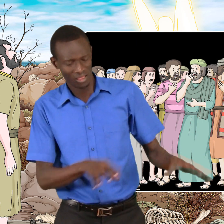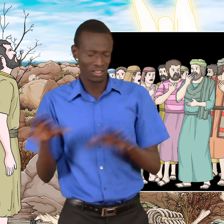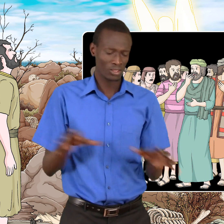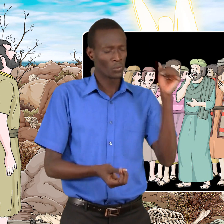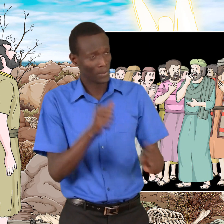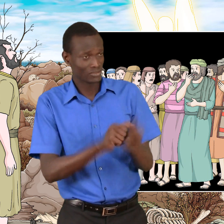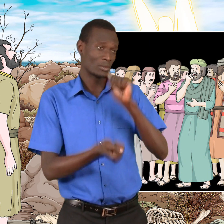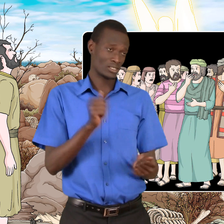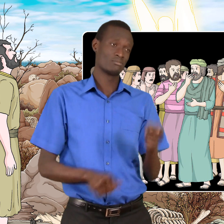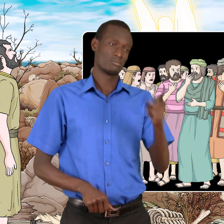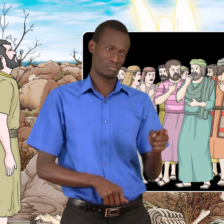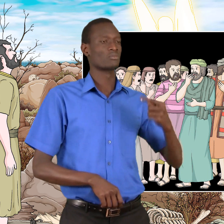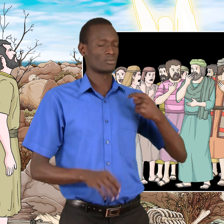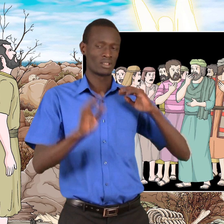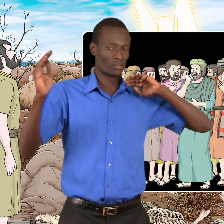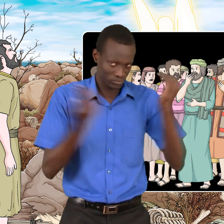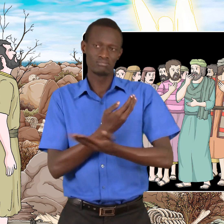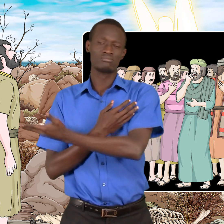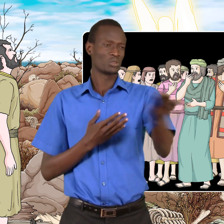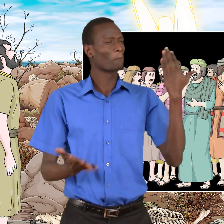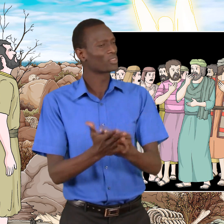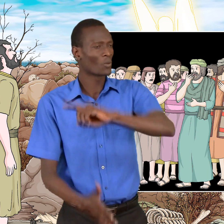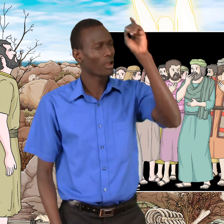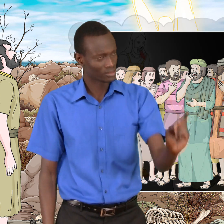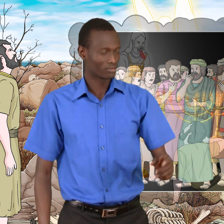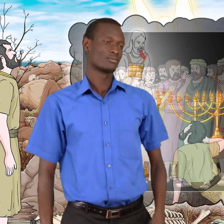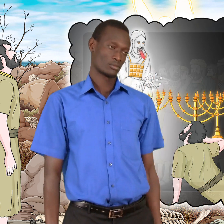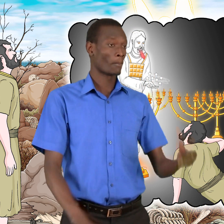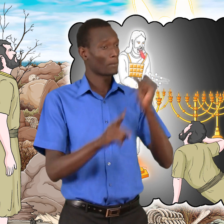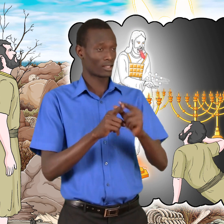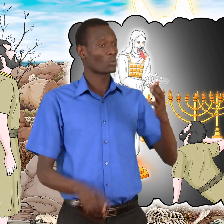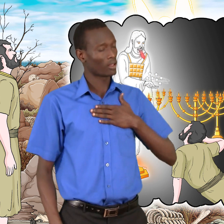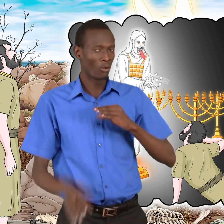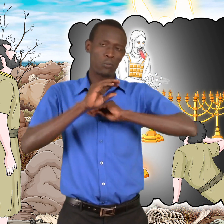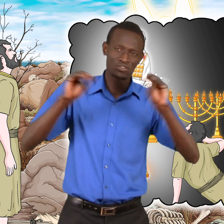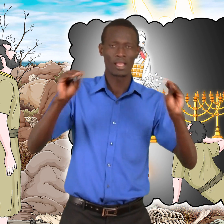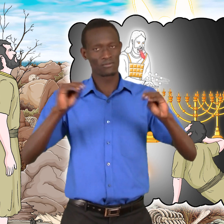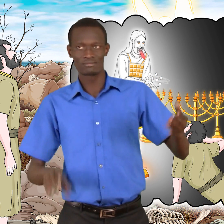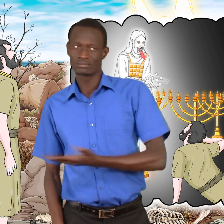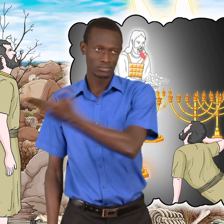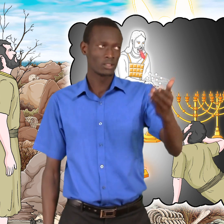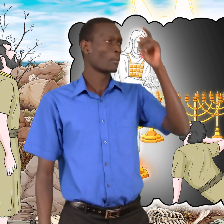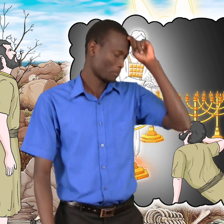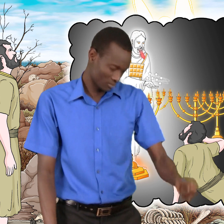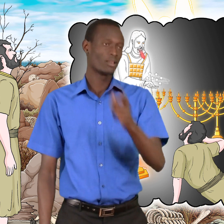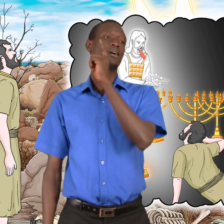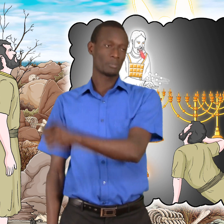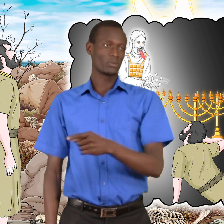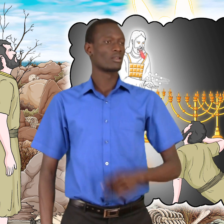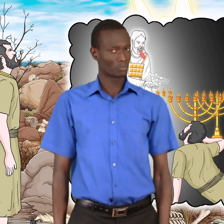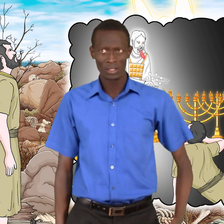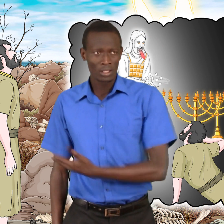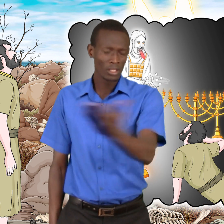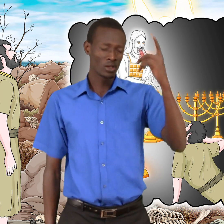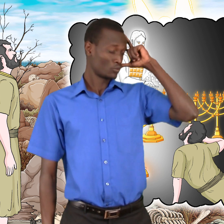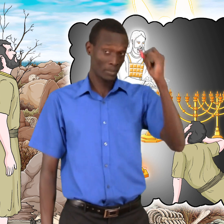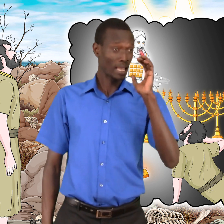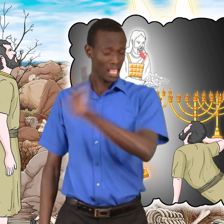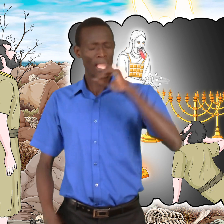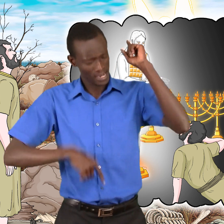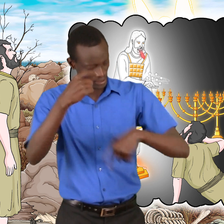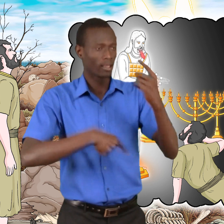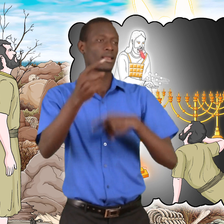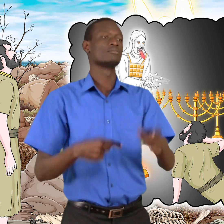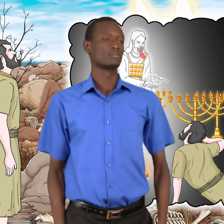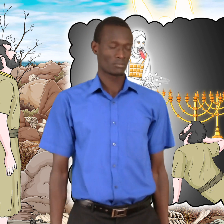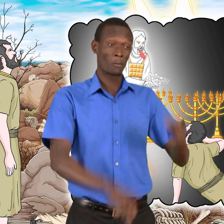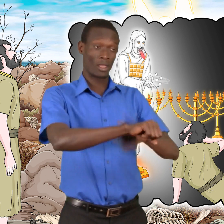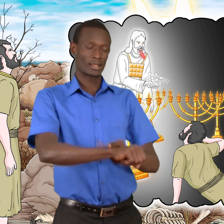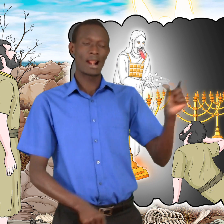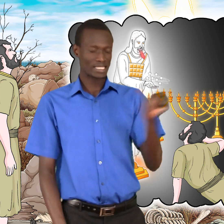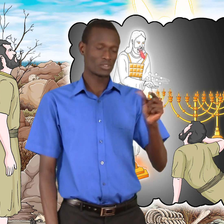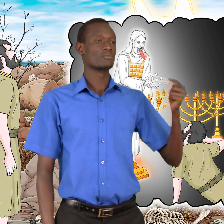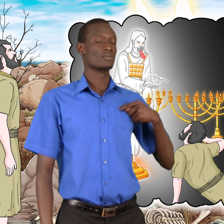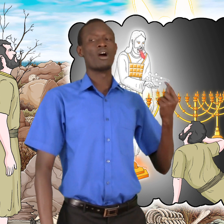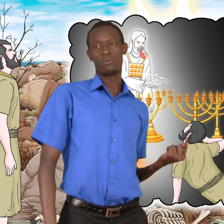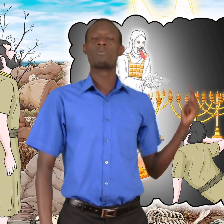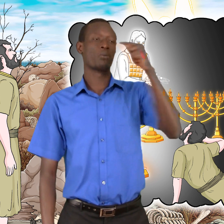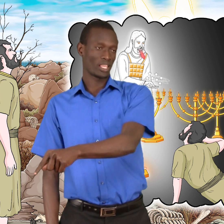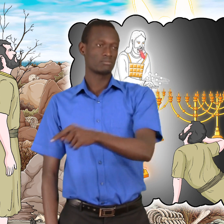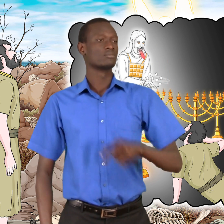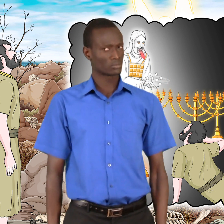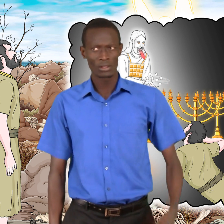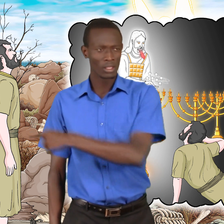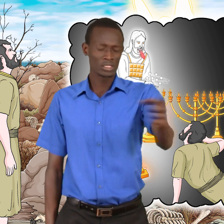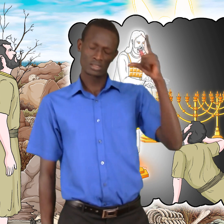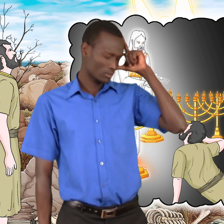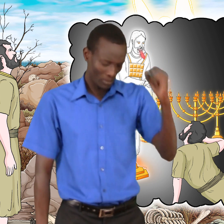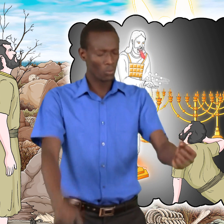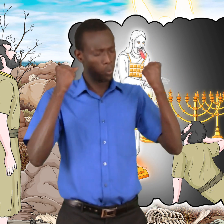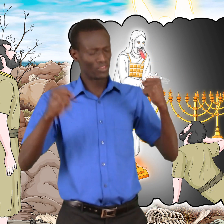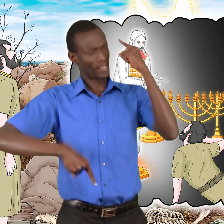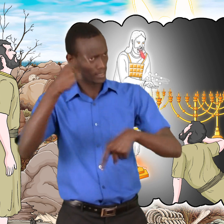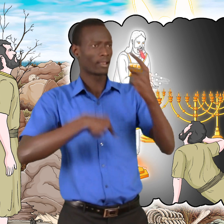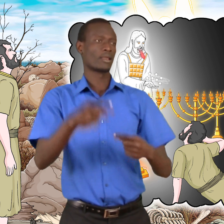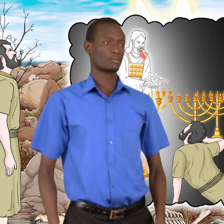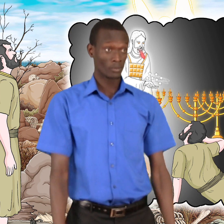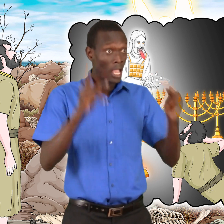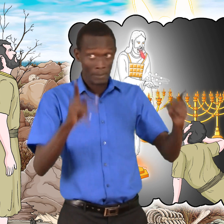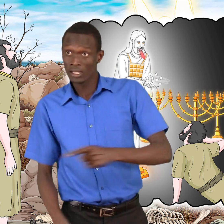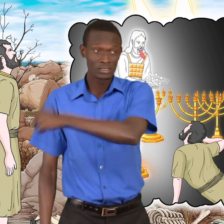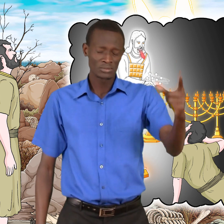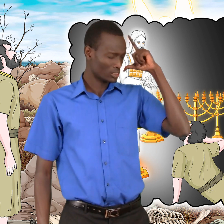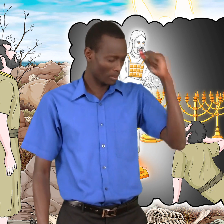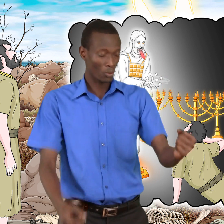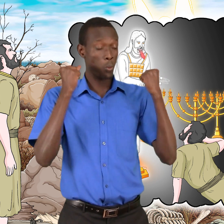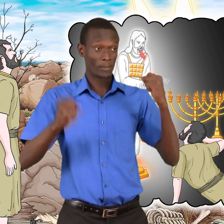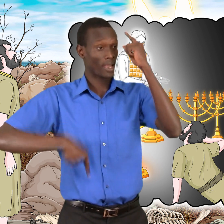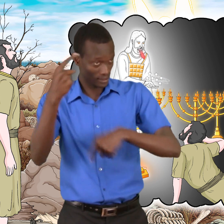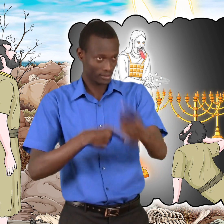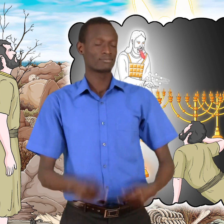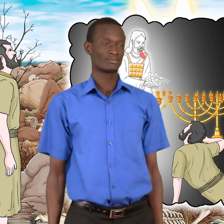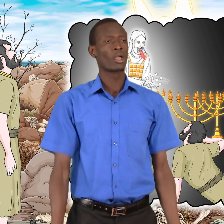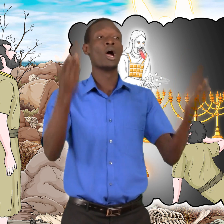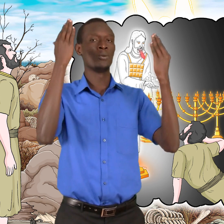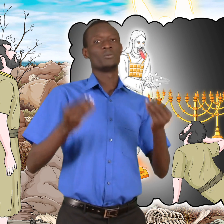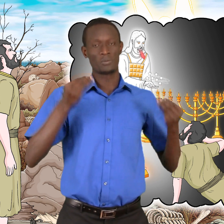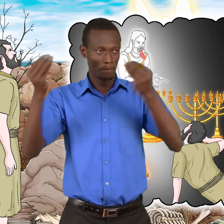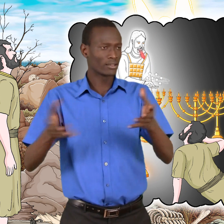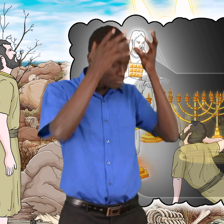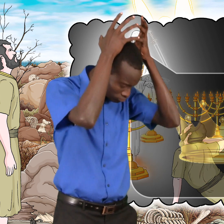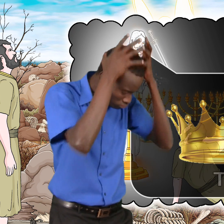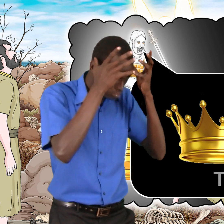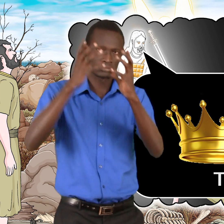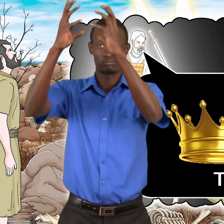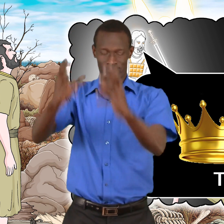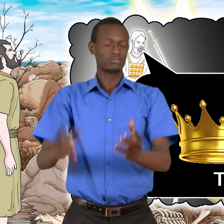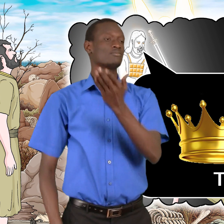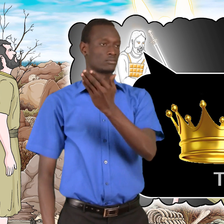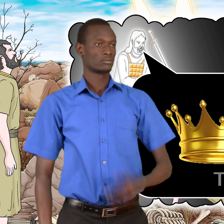Because you have kept My command to persevere, I will also keep you from the hour of testing that is about to come upon the whole world, to test those who dwell on the earth.